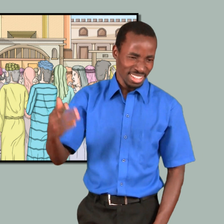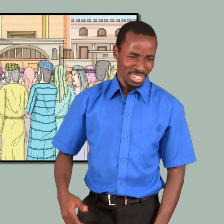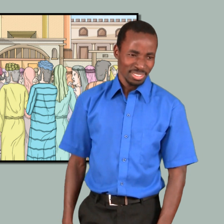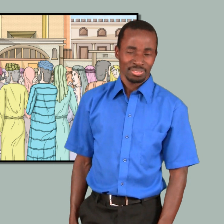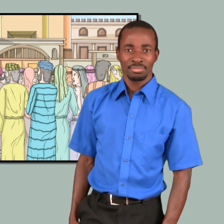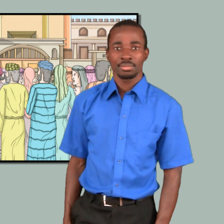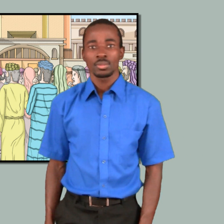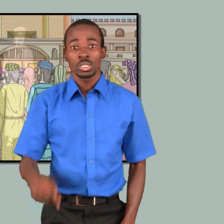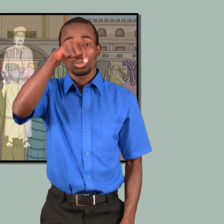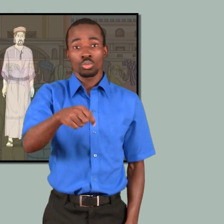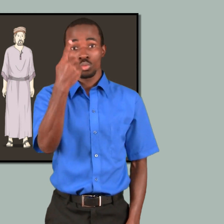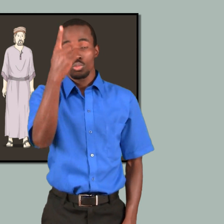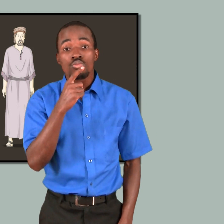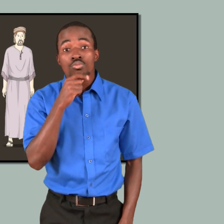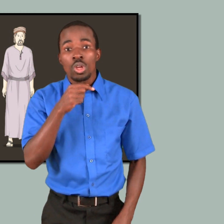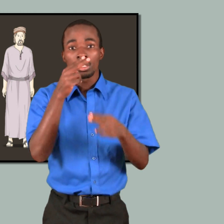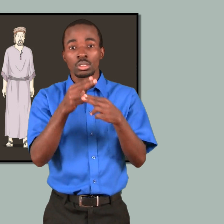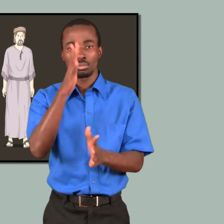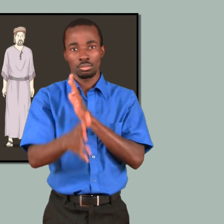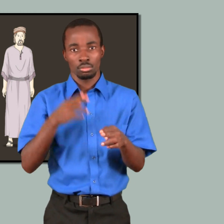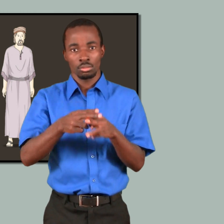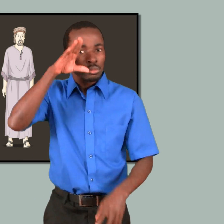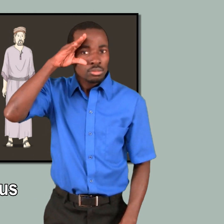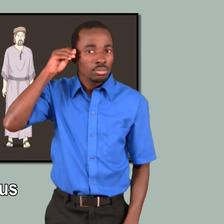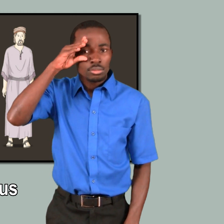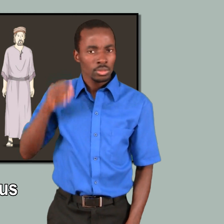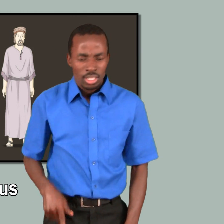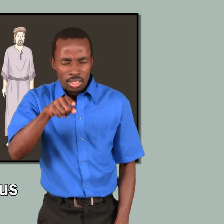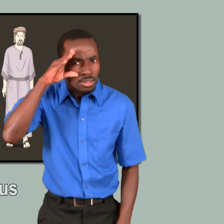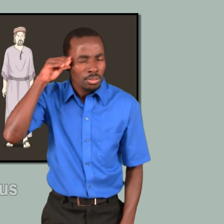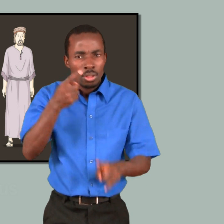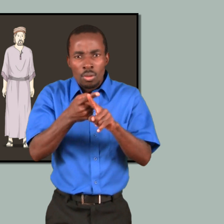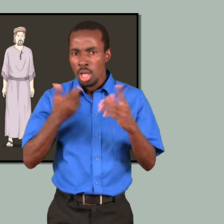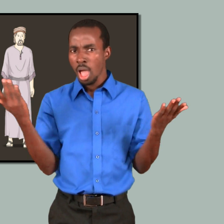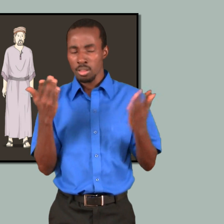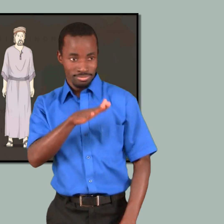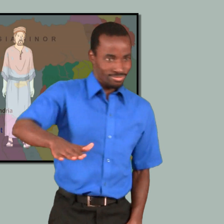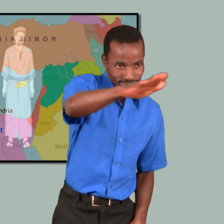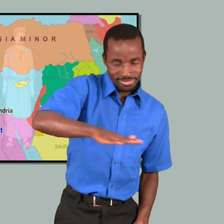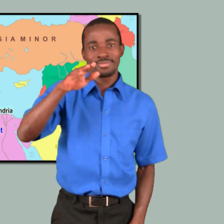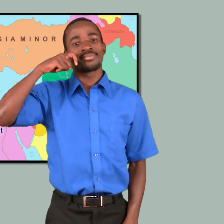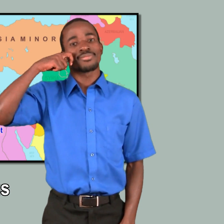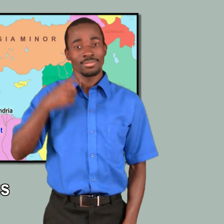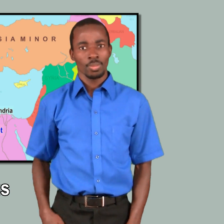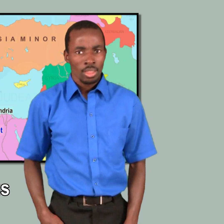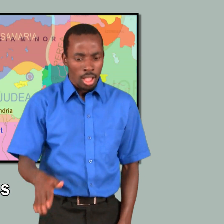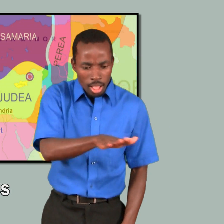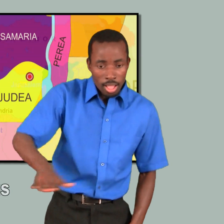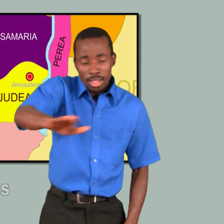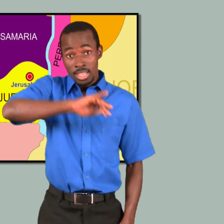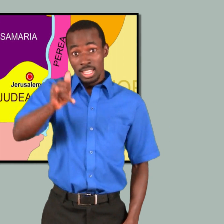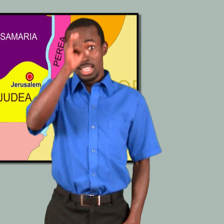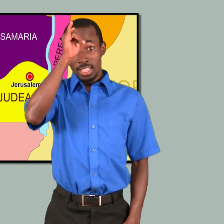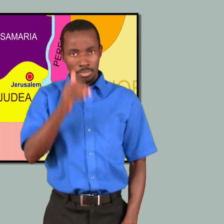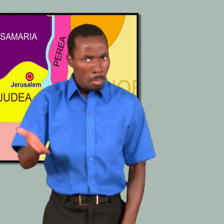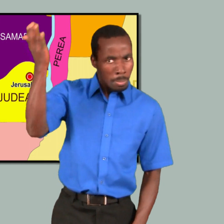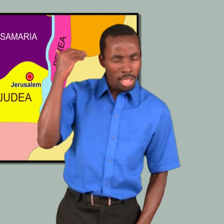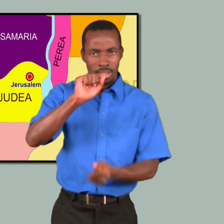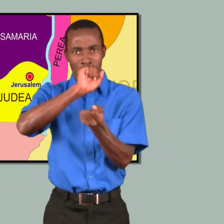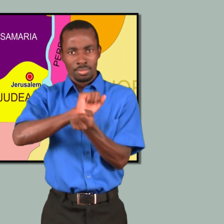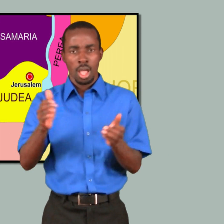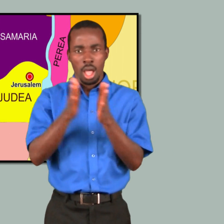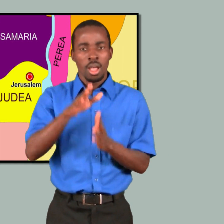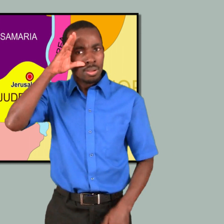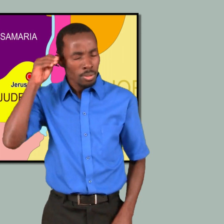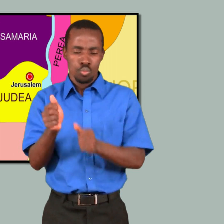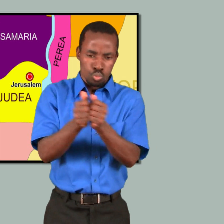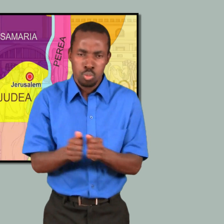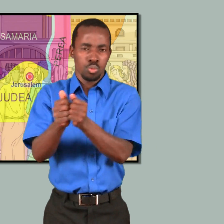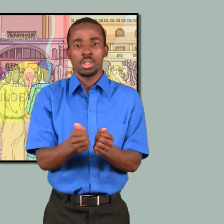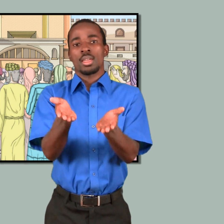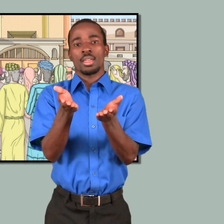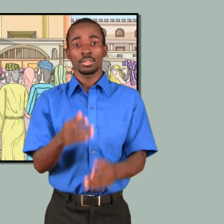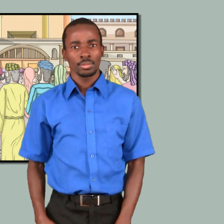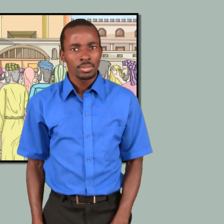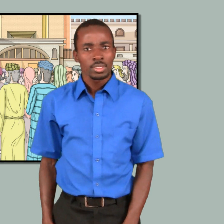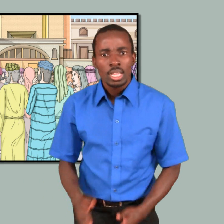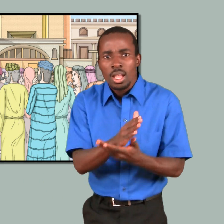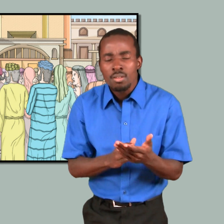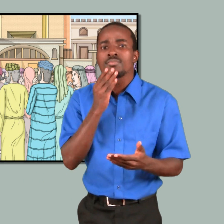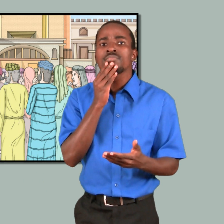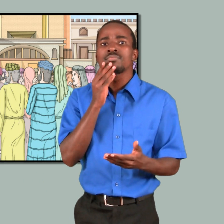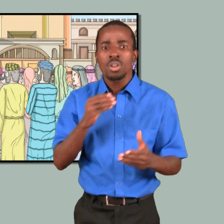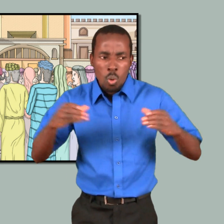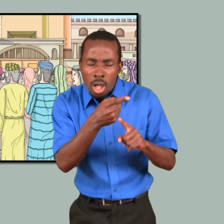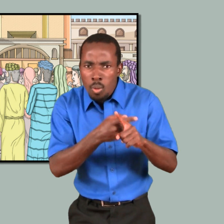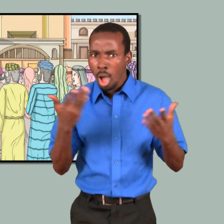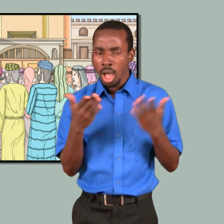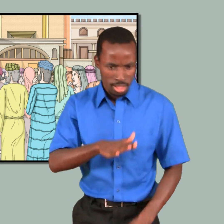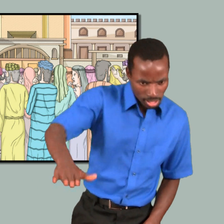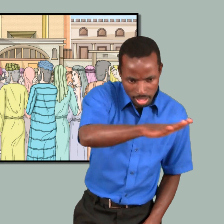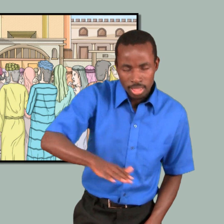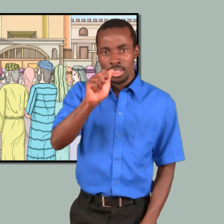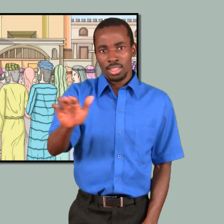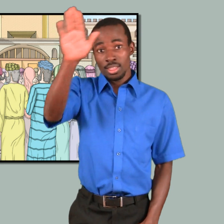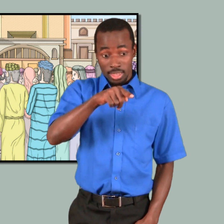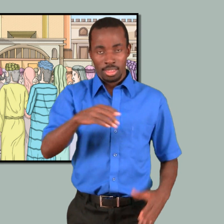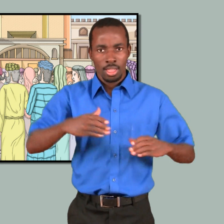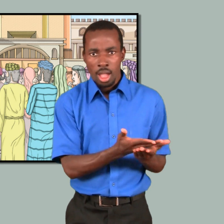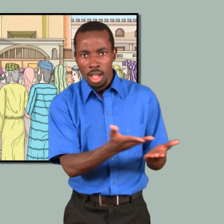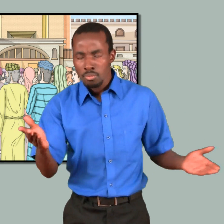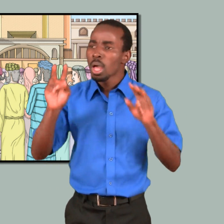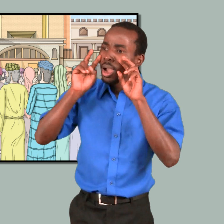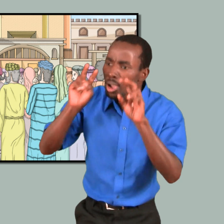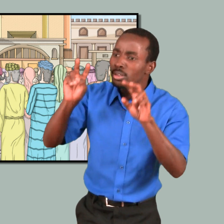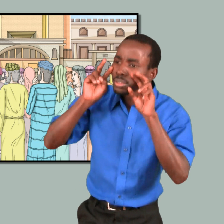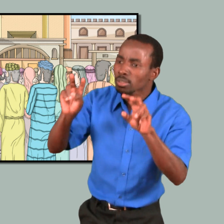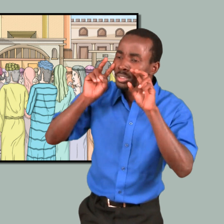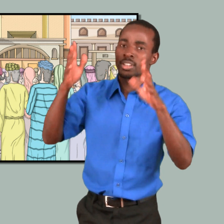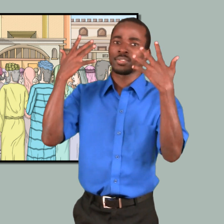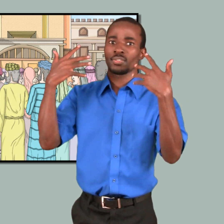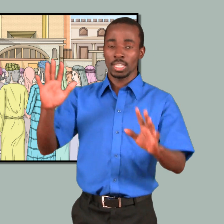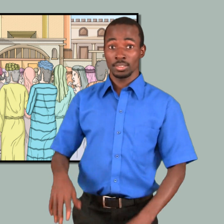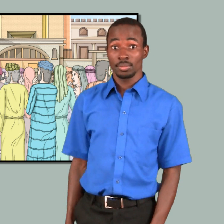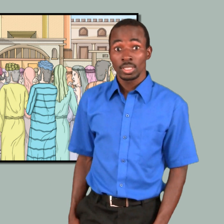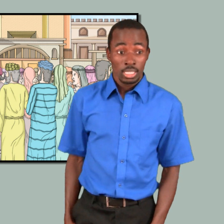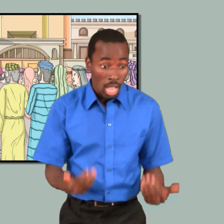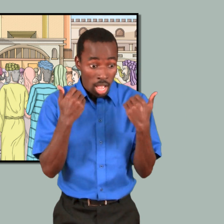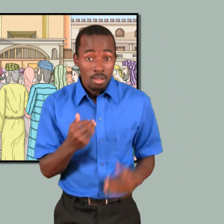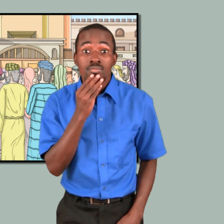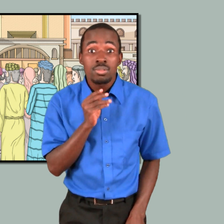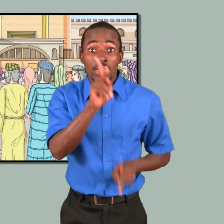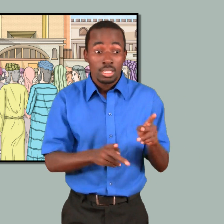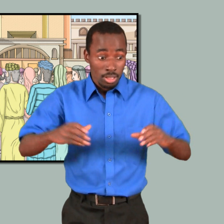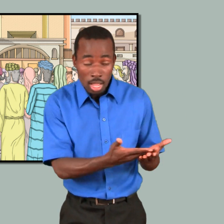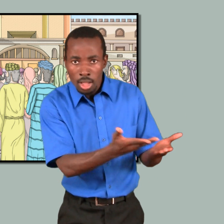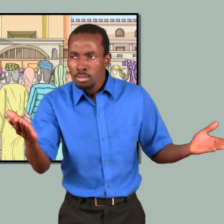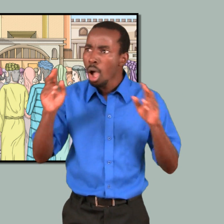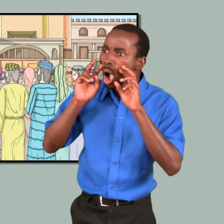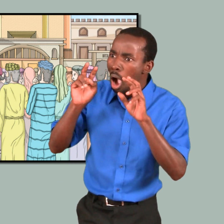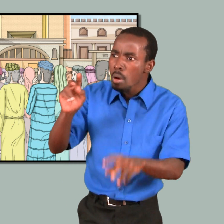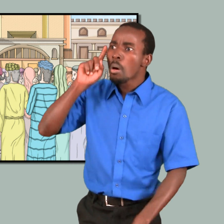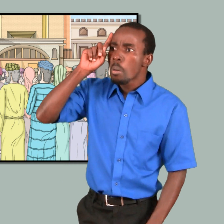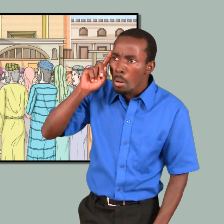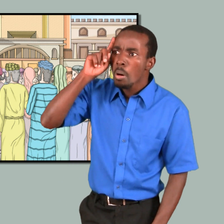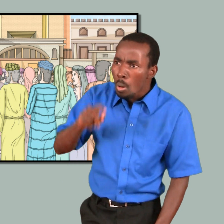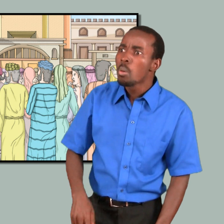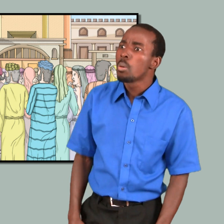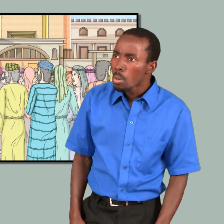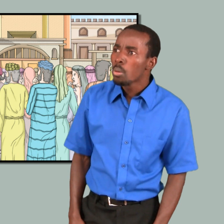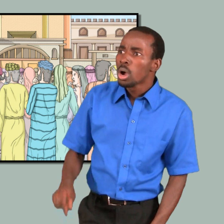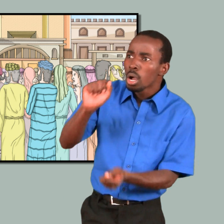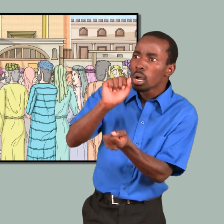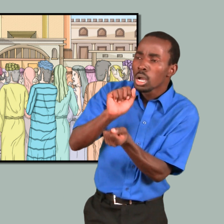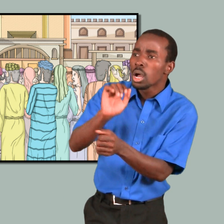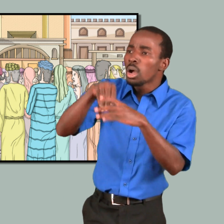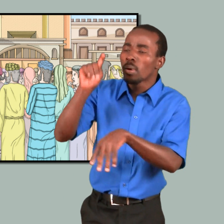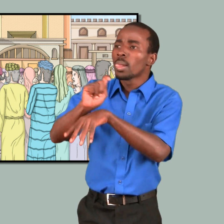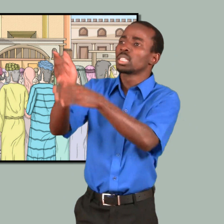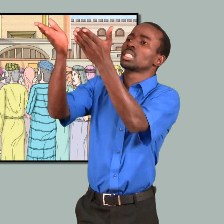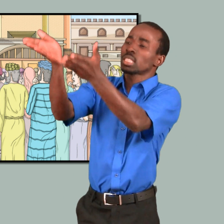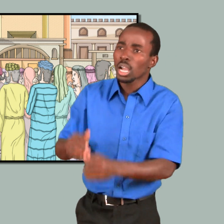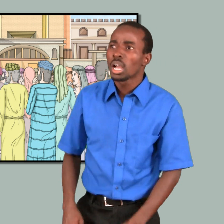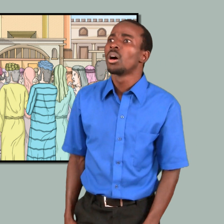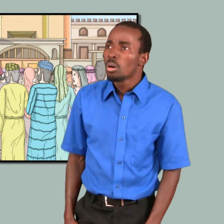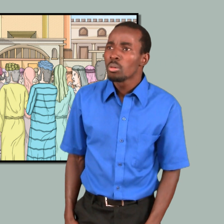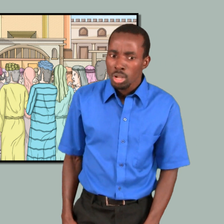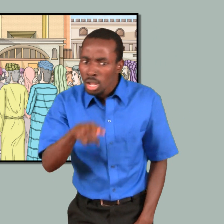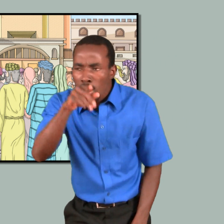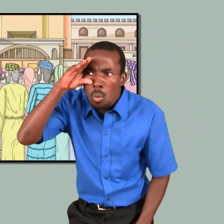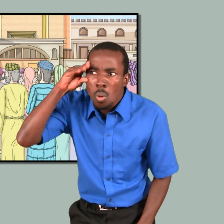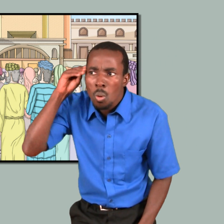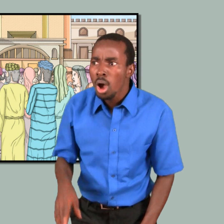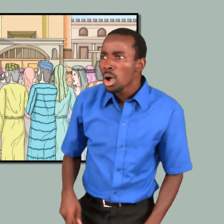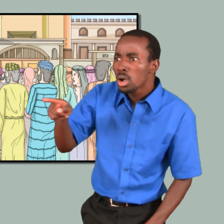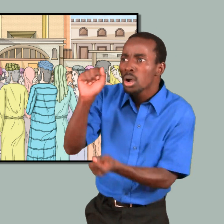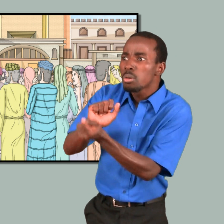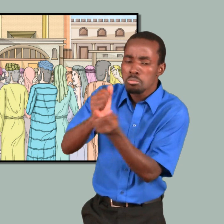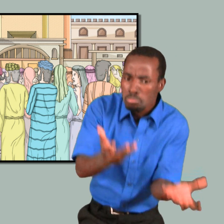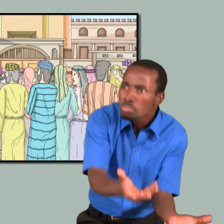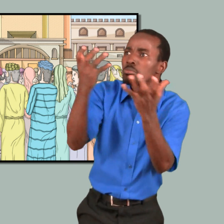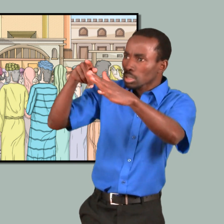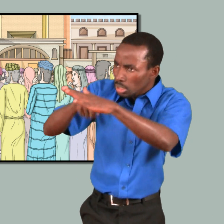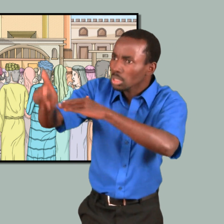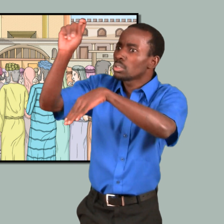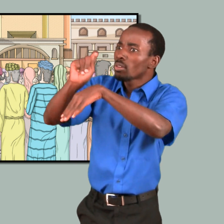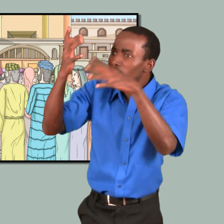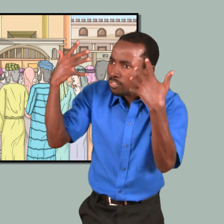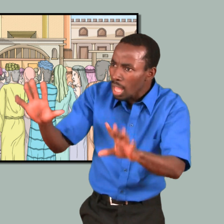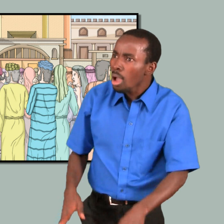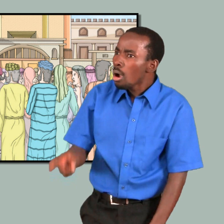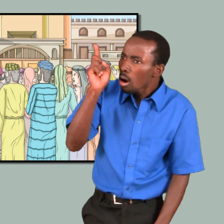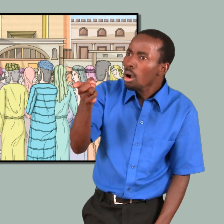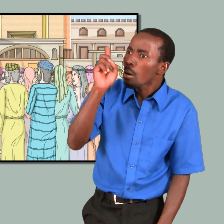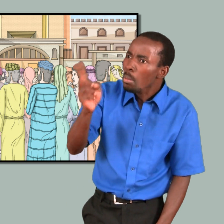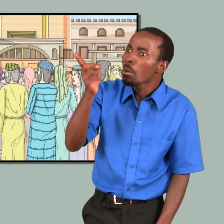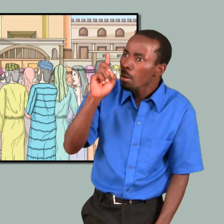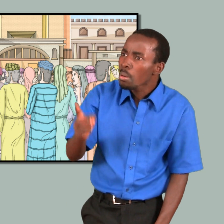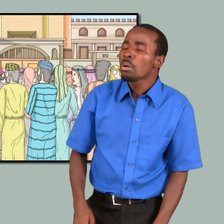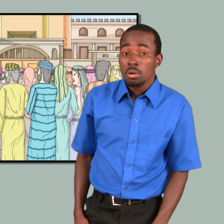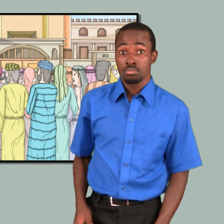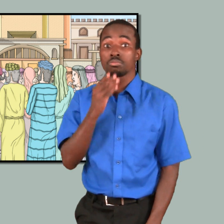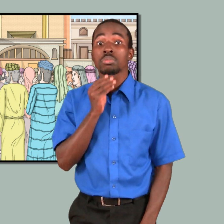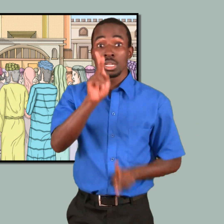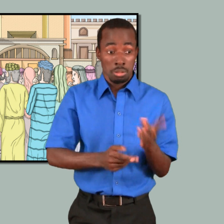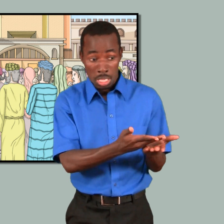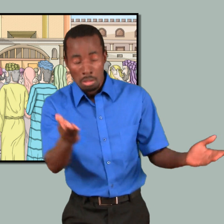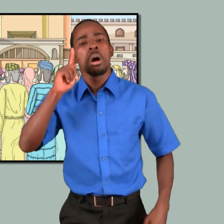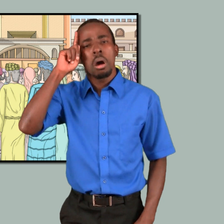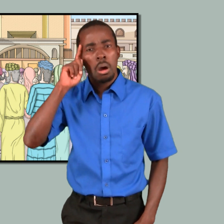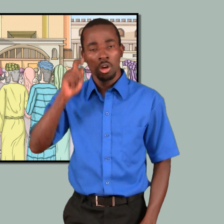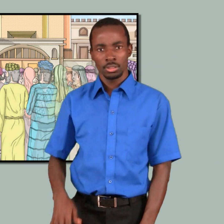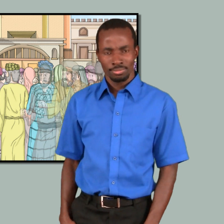For they had previously seen Trophimus the Ephesian with him in the city, and they assumed that Paul had brought him into the temple.